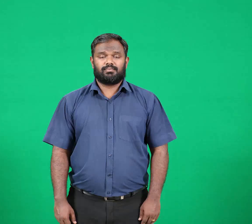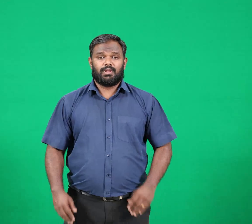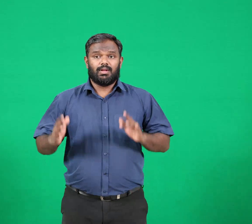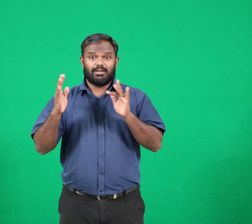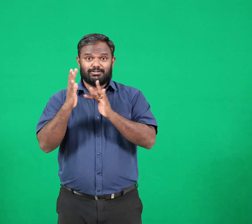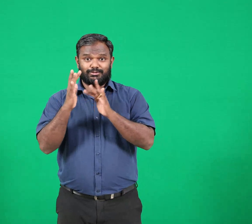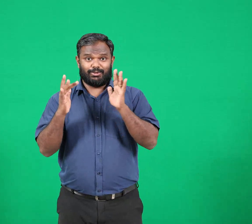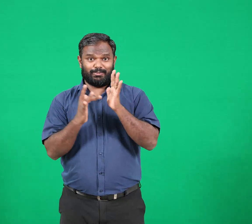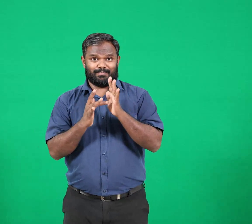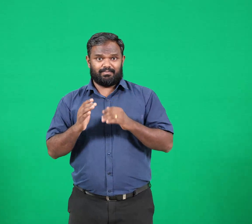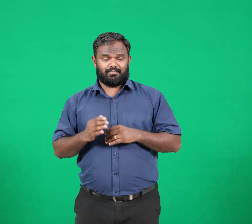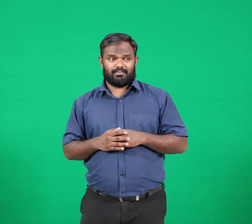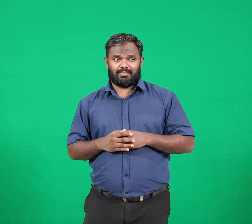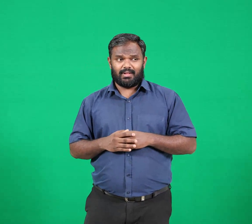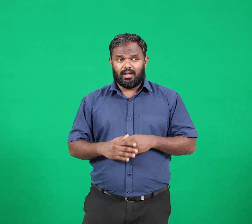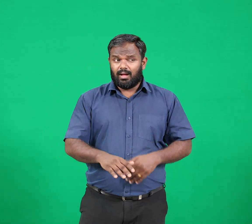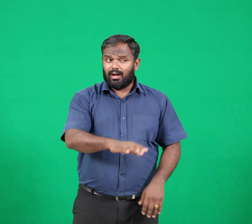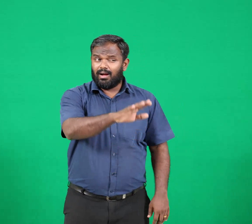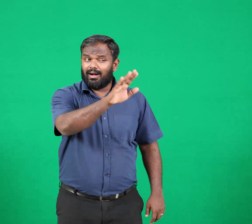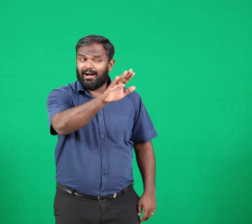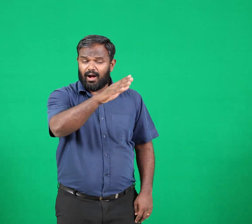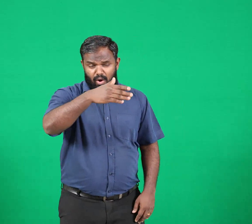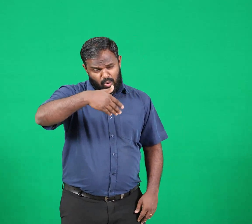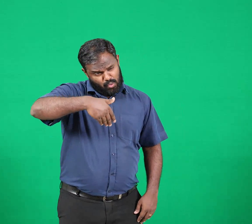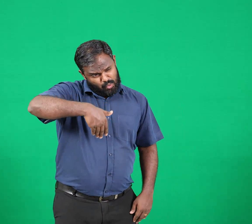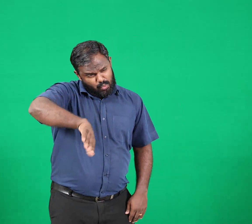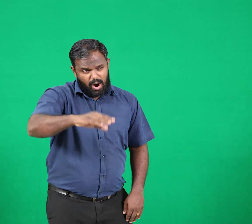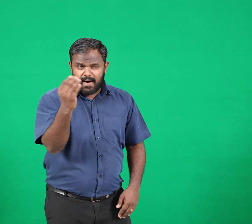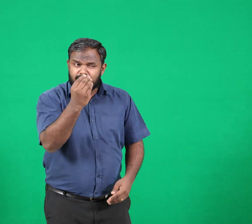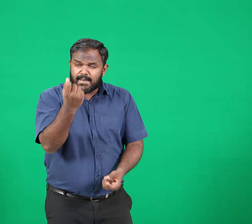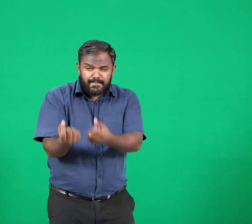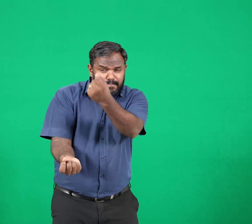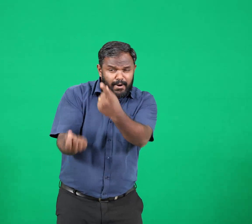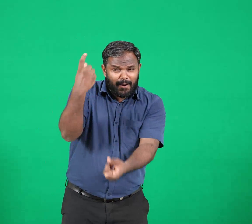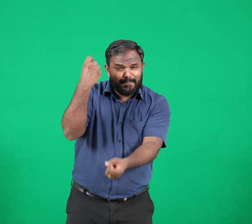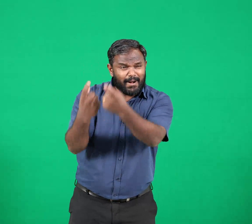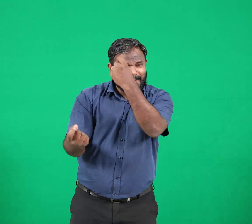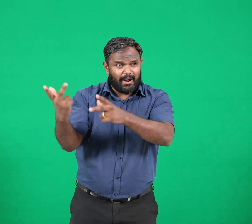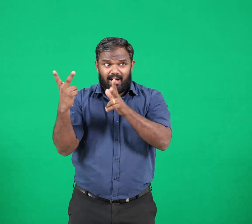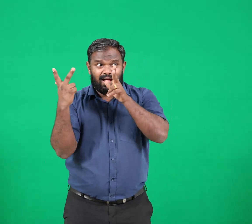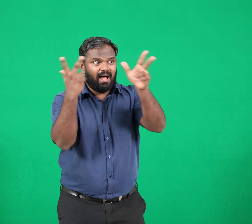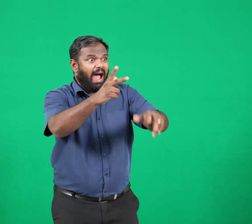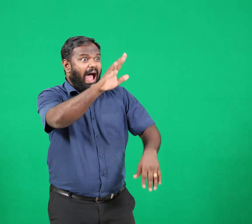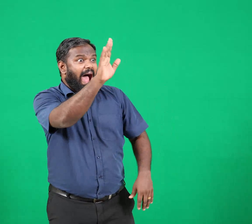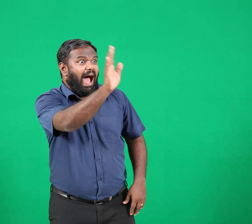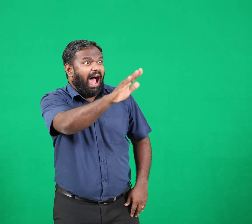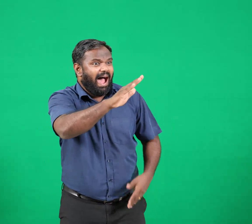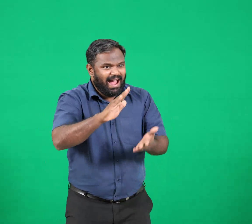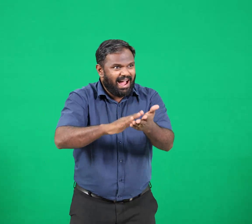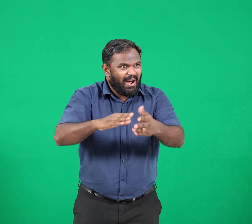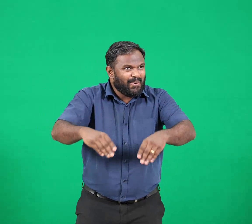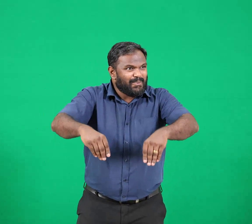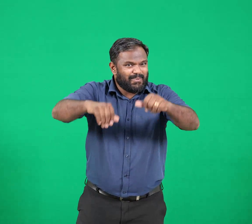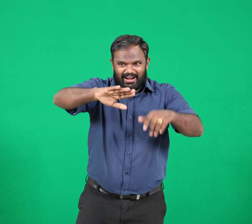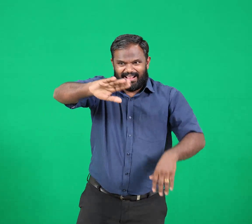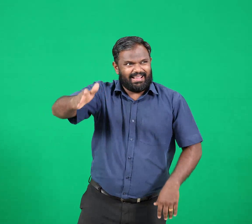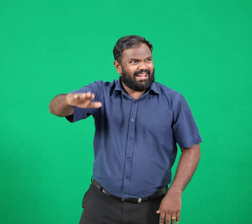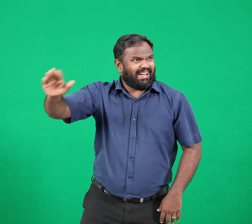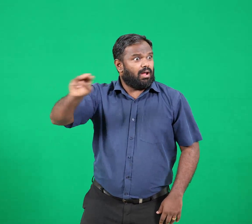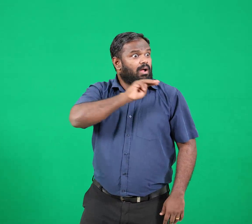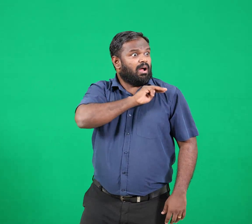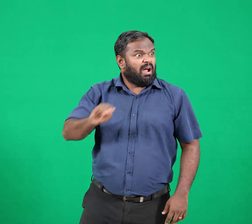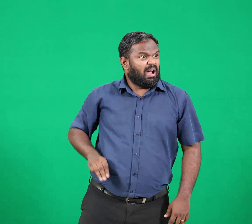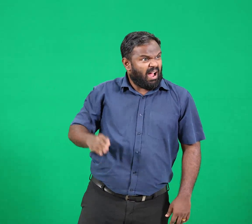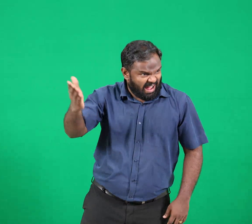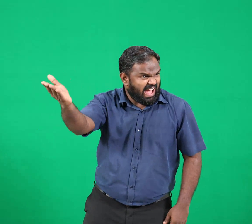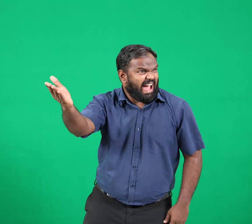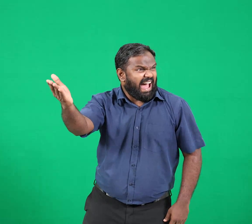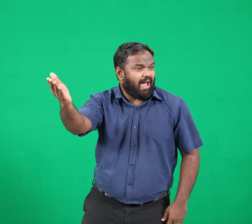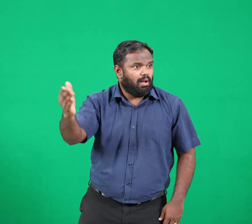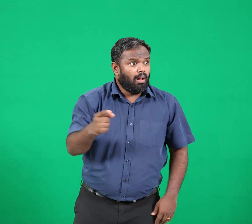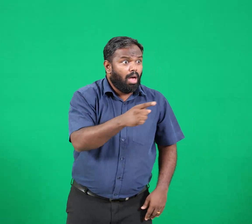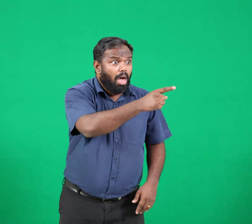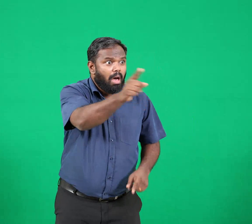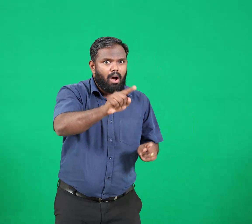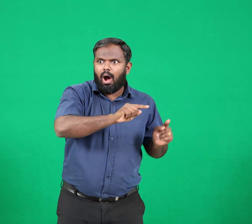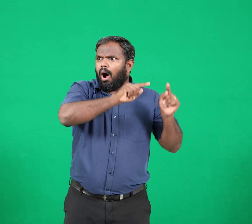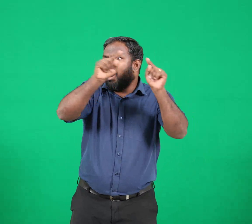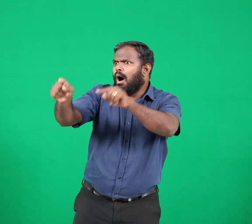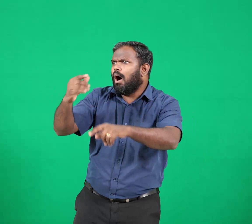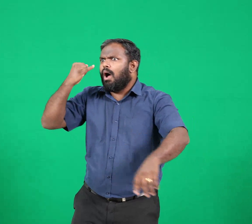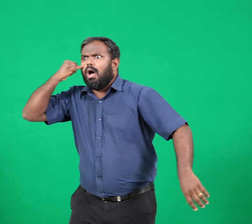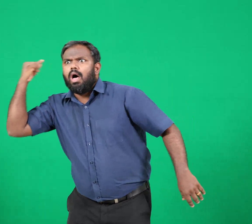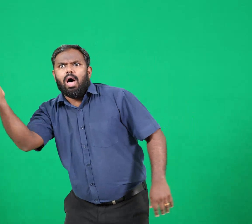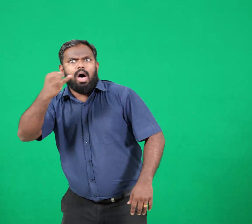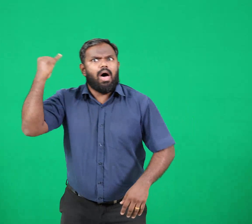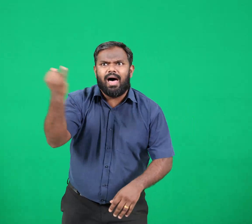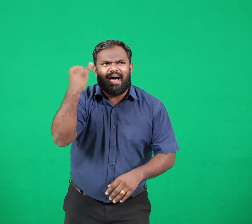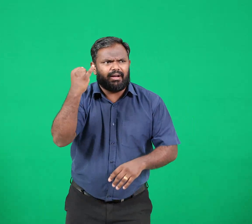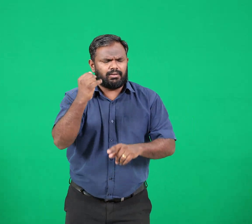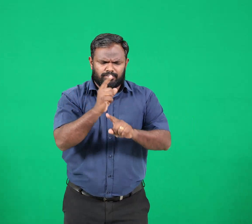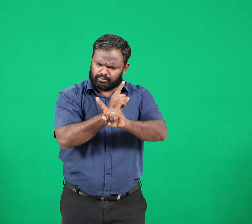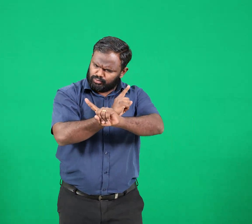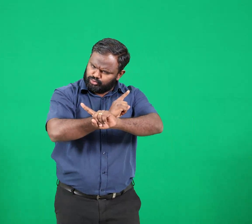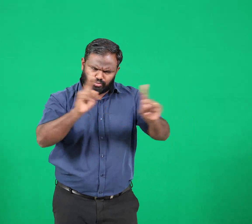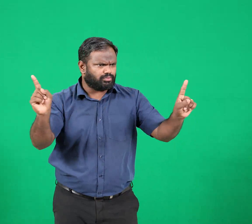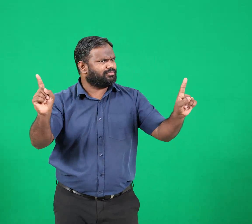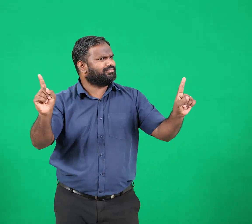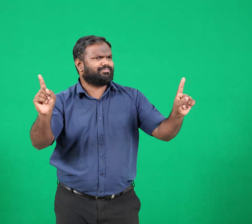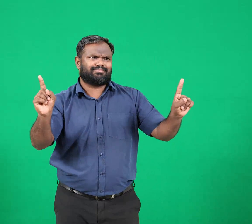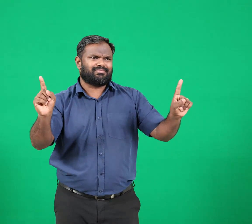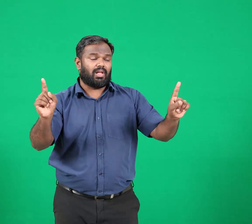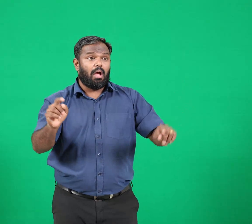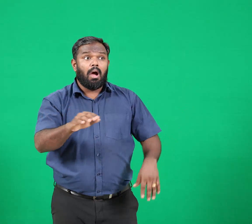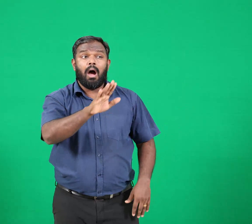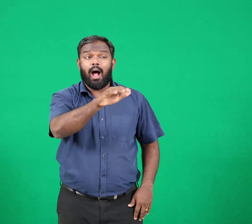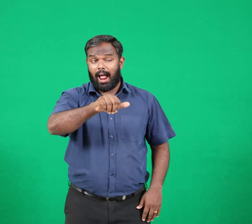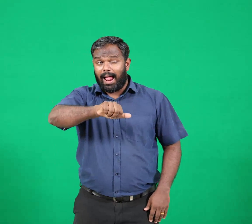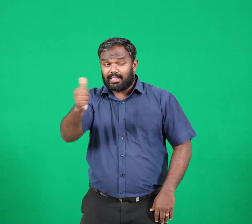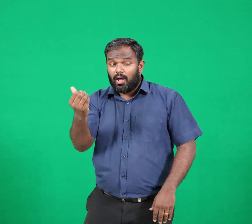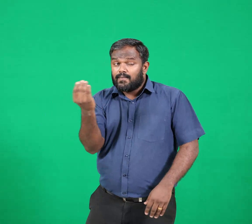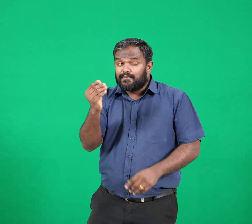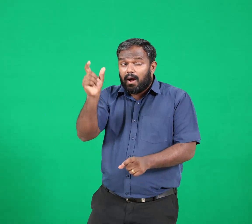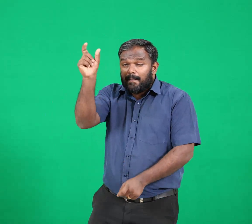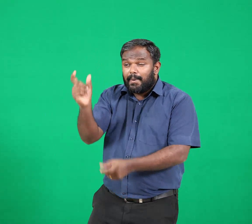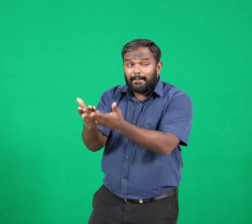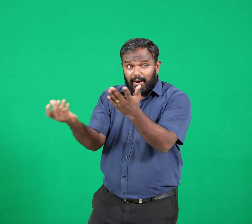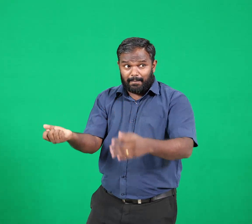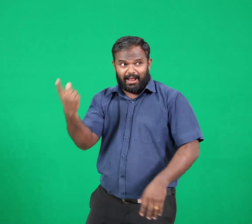So if they tell you, ' There He is in the wilderness,' do not go out;